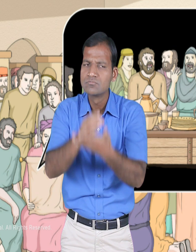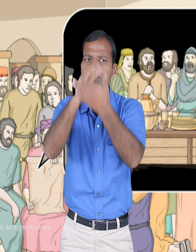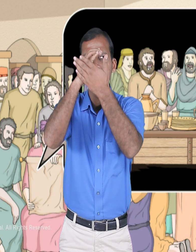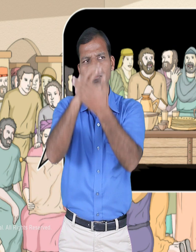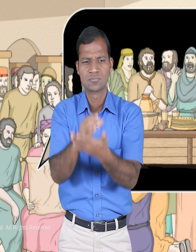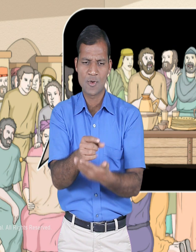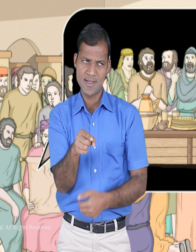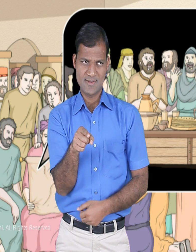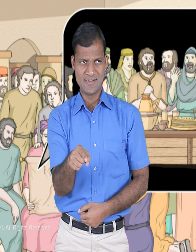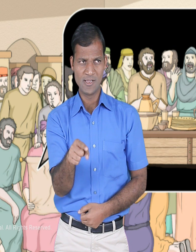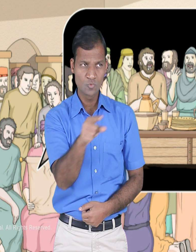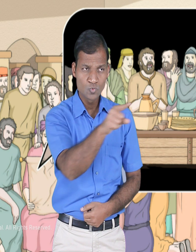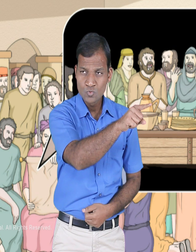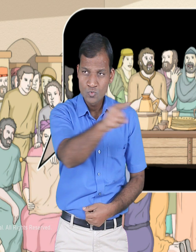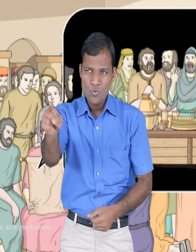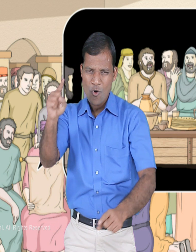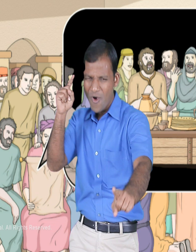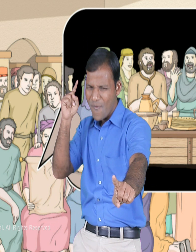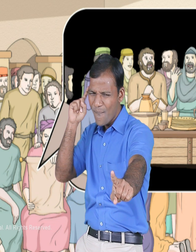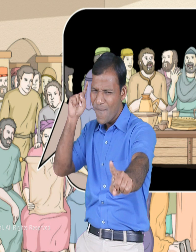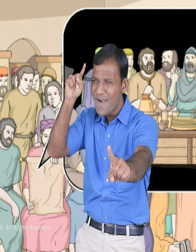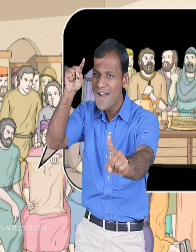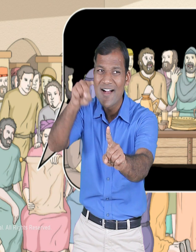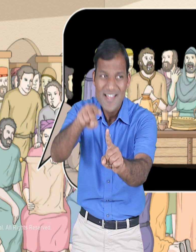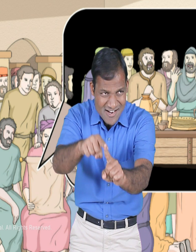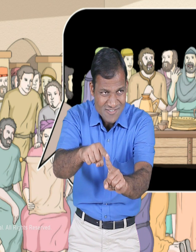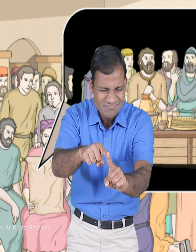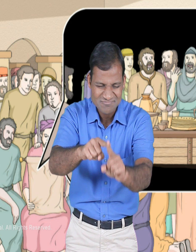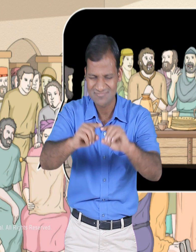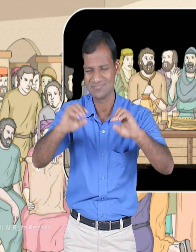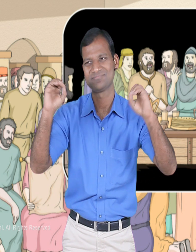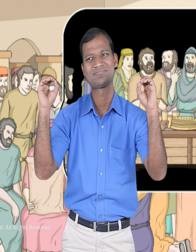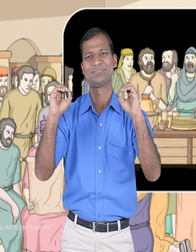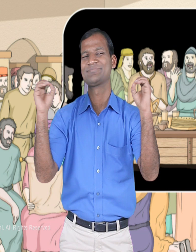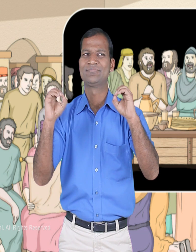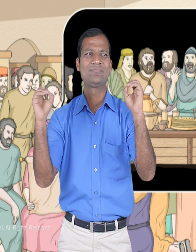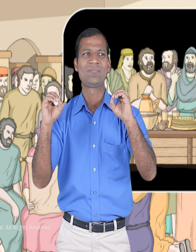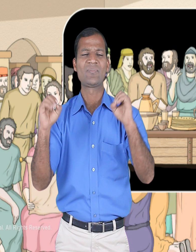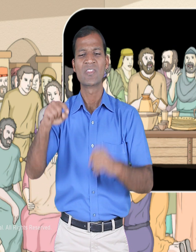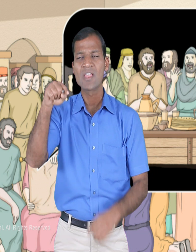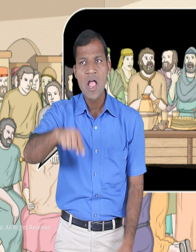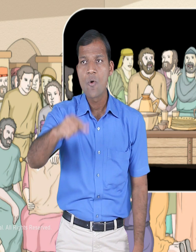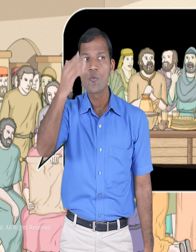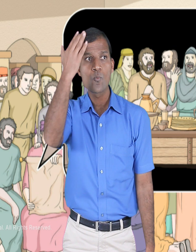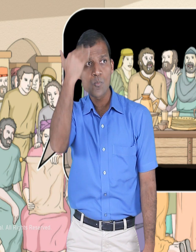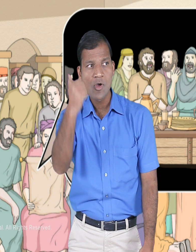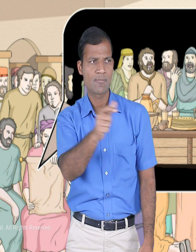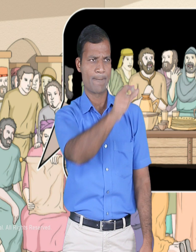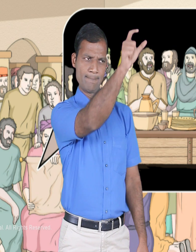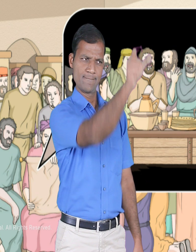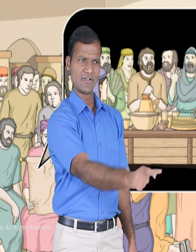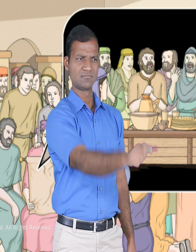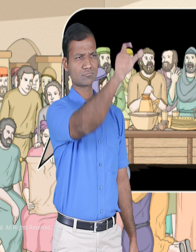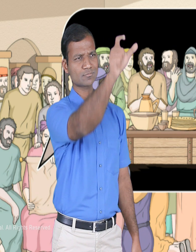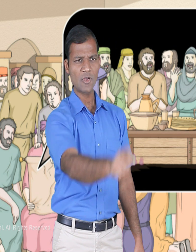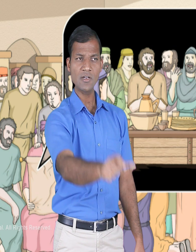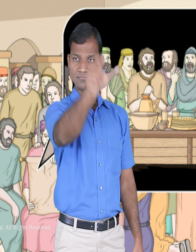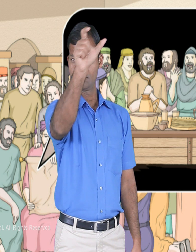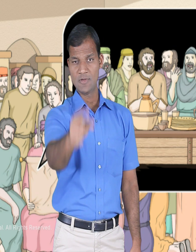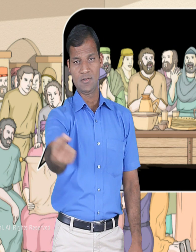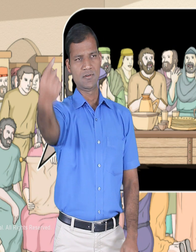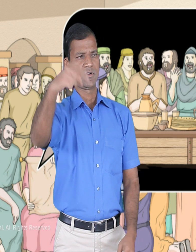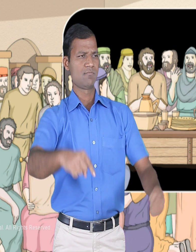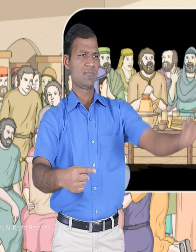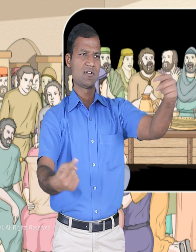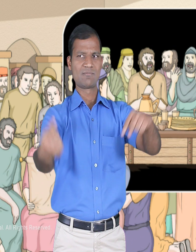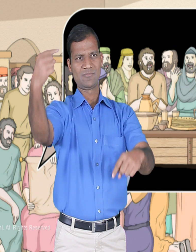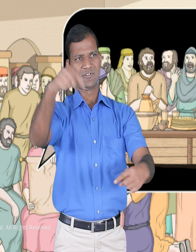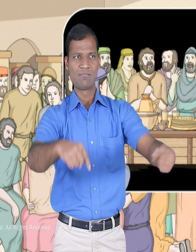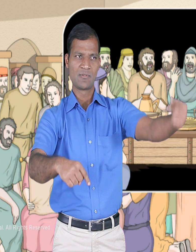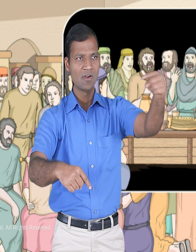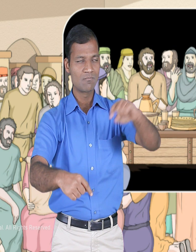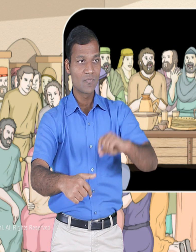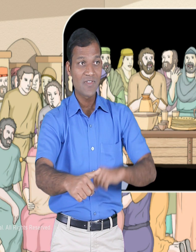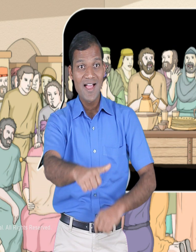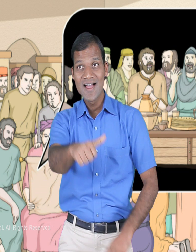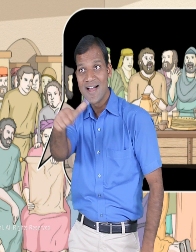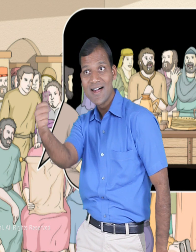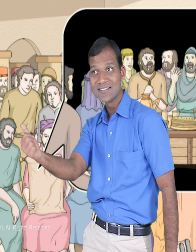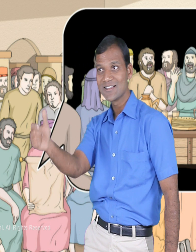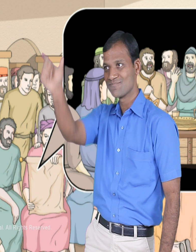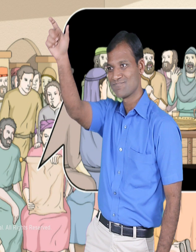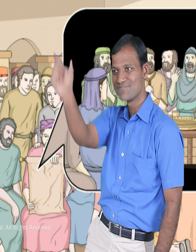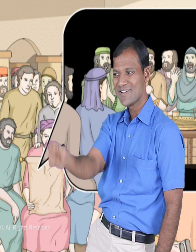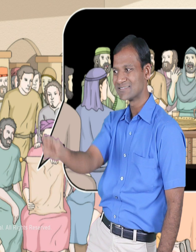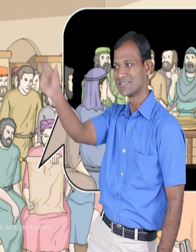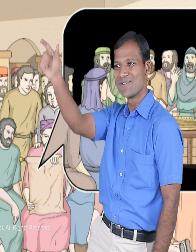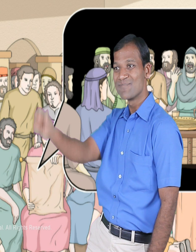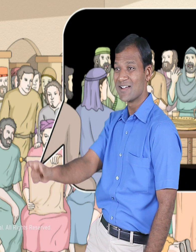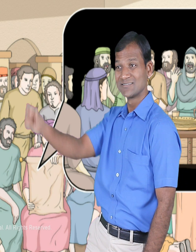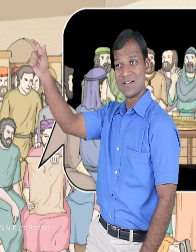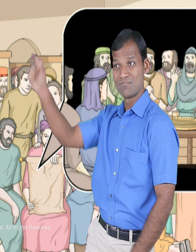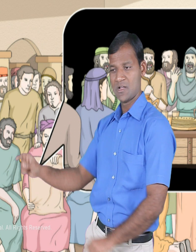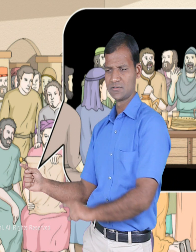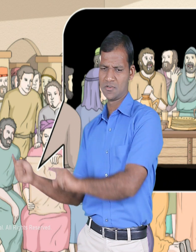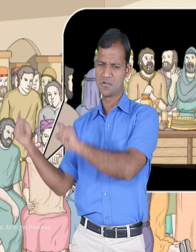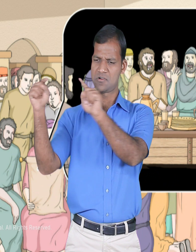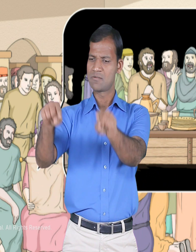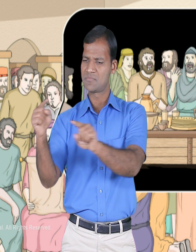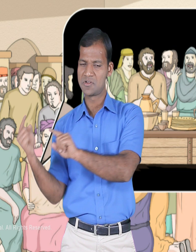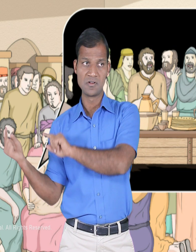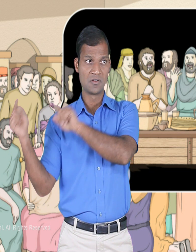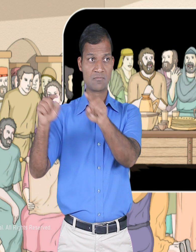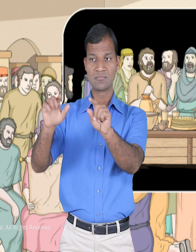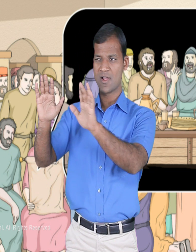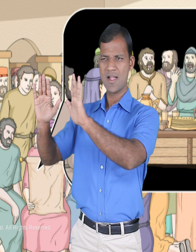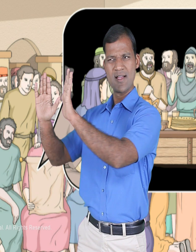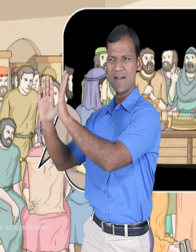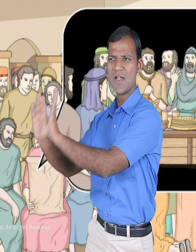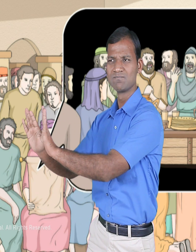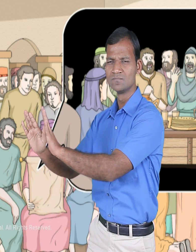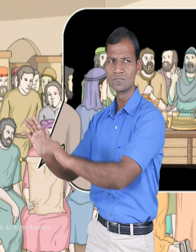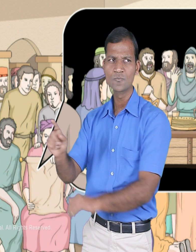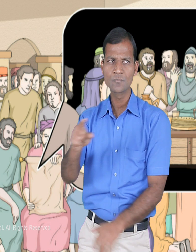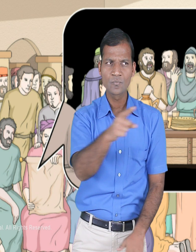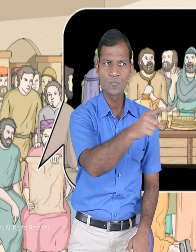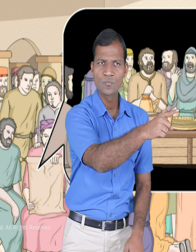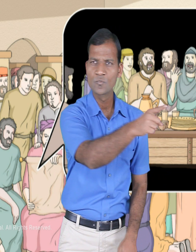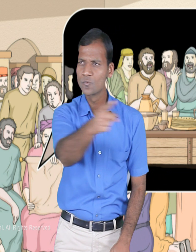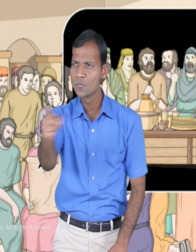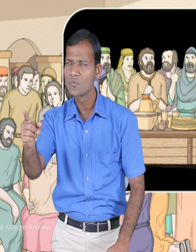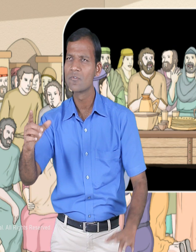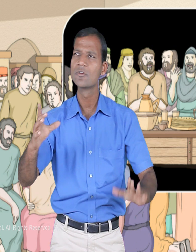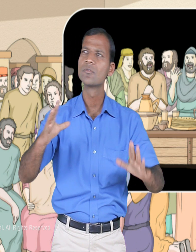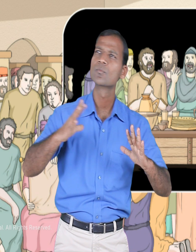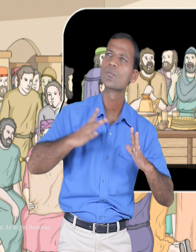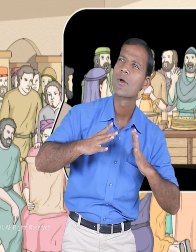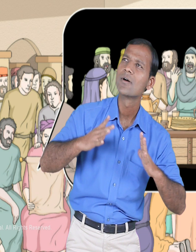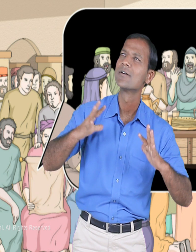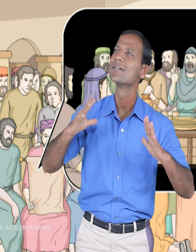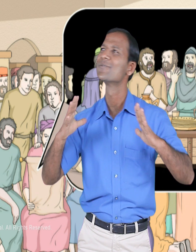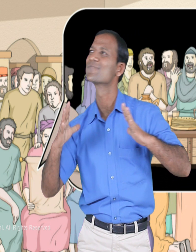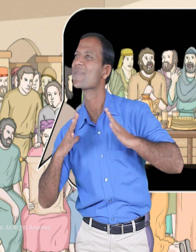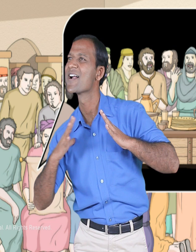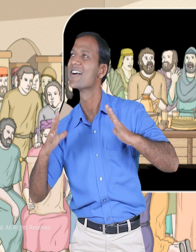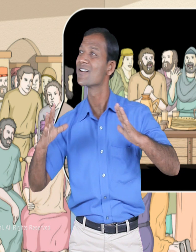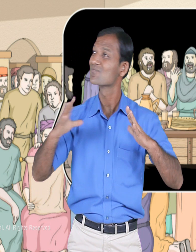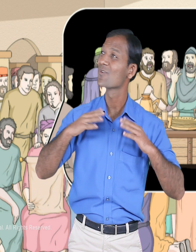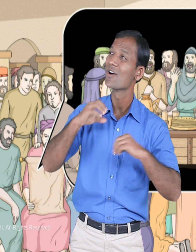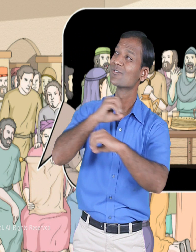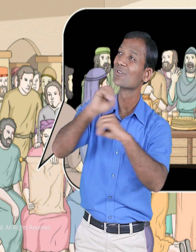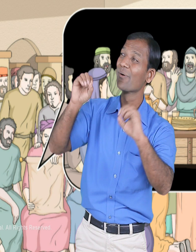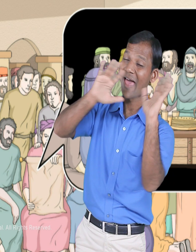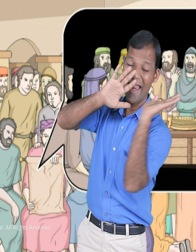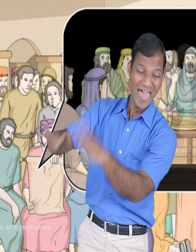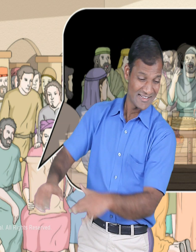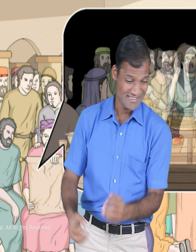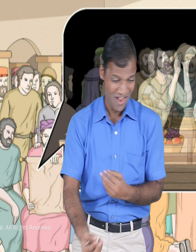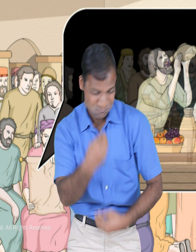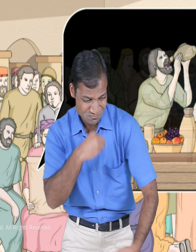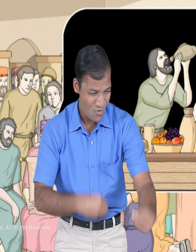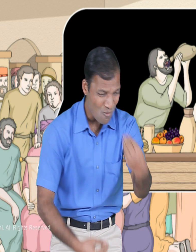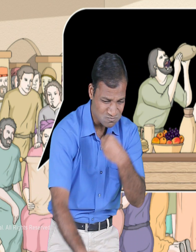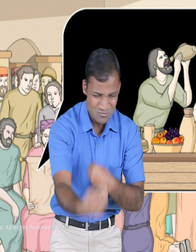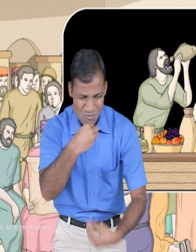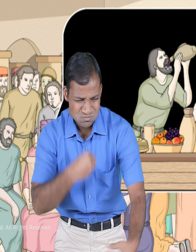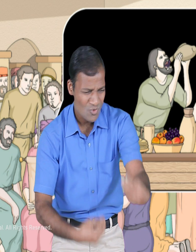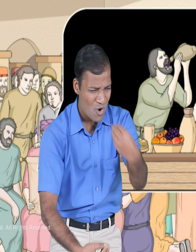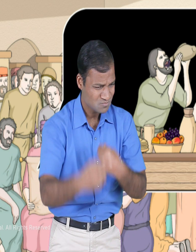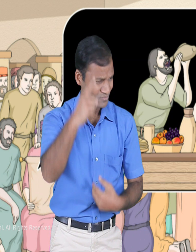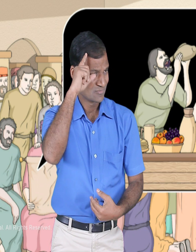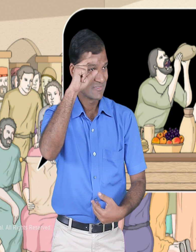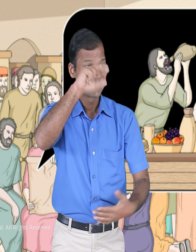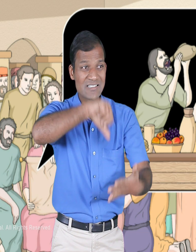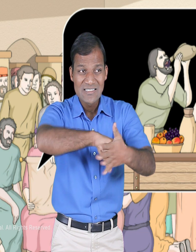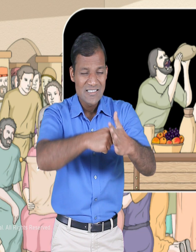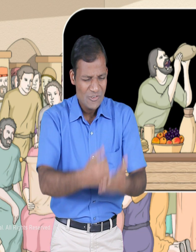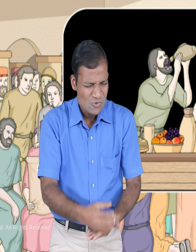While one remains hungry, another gets drunk. Don’t you have your own homes in which to eat and drink?